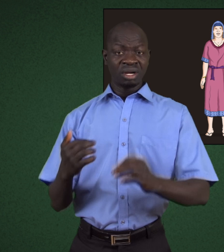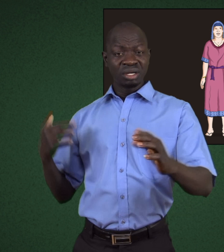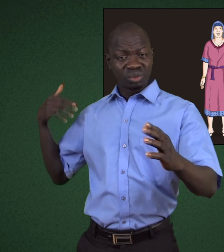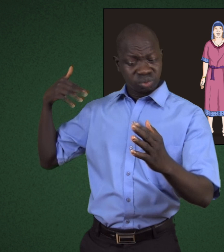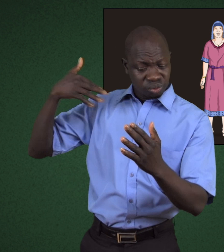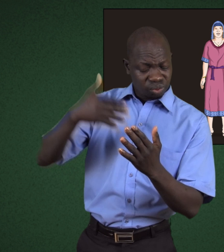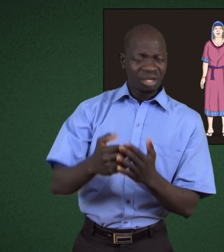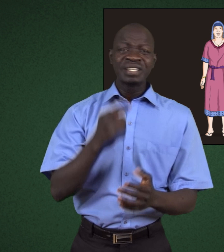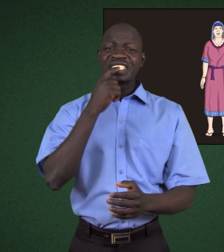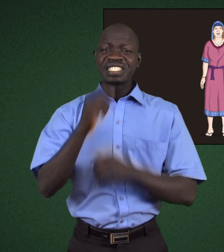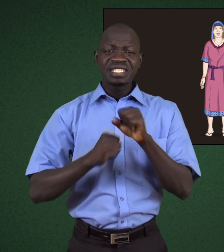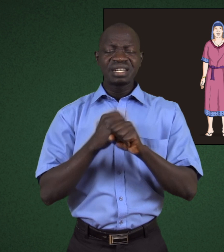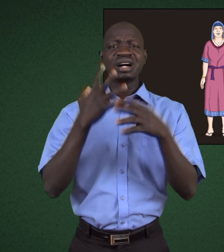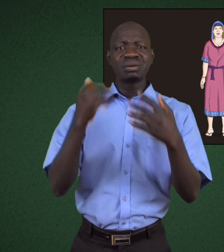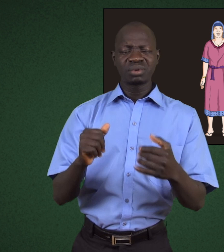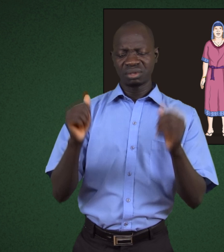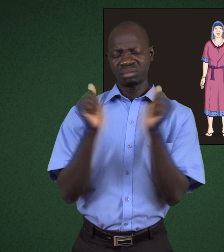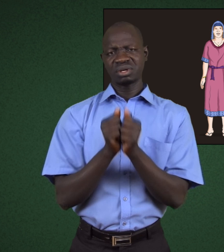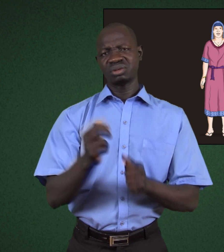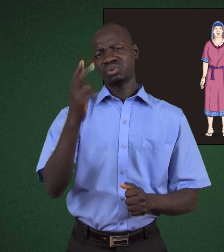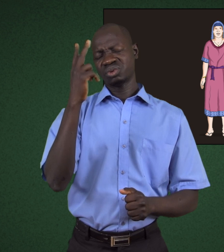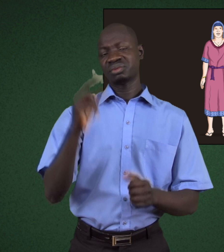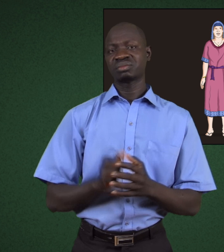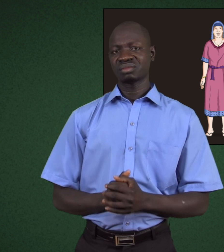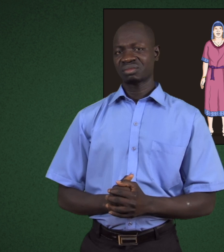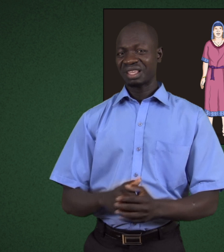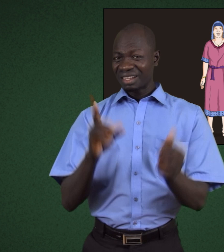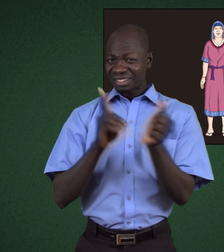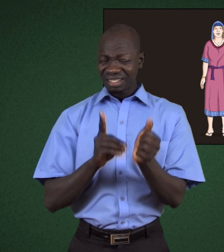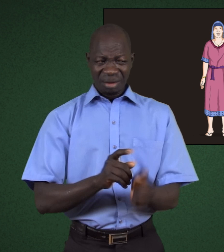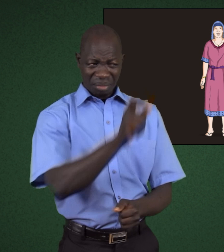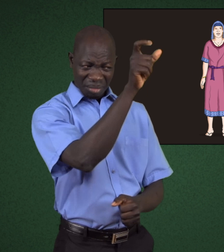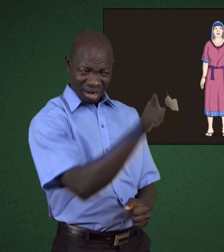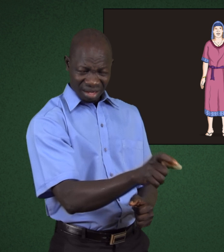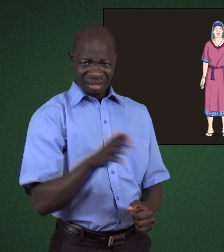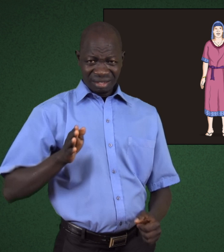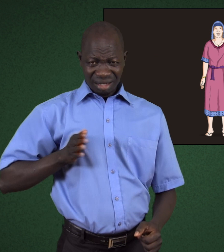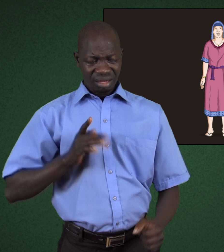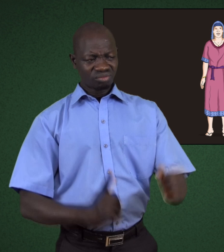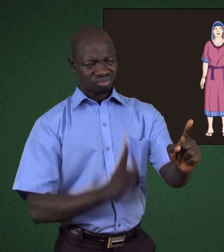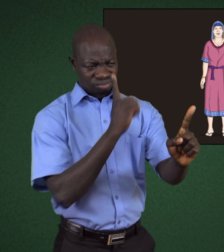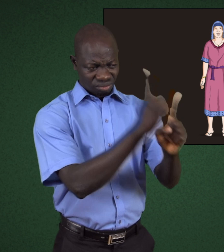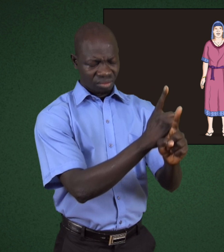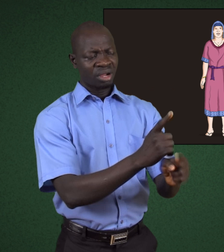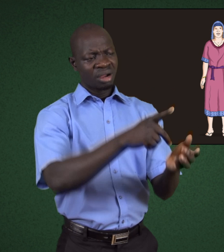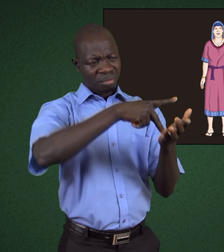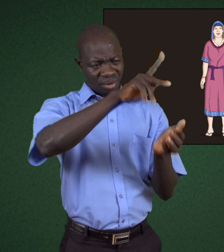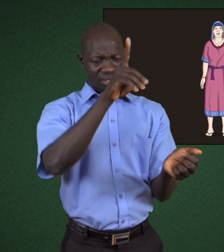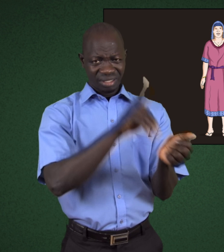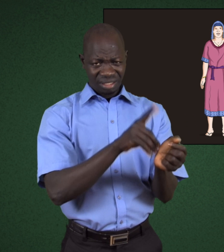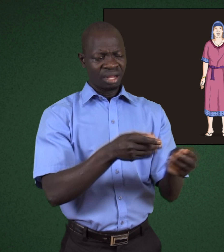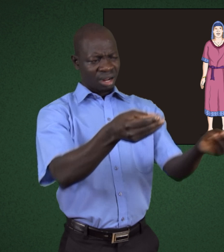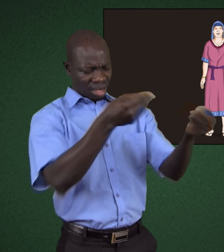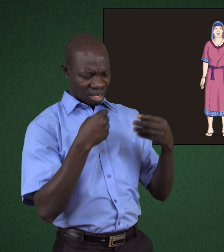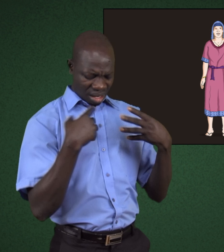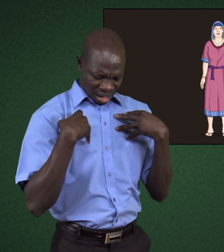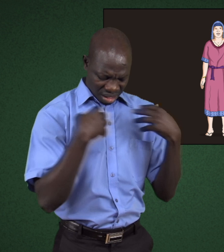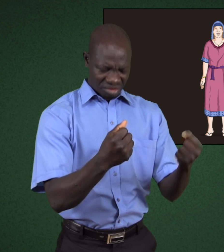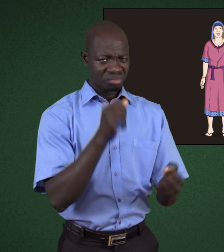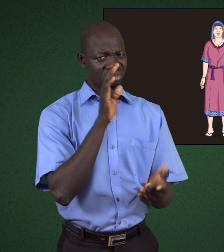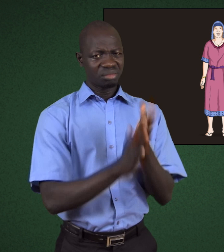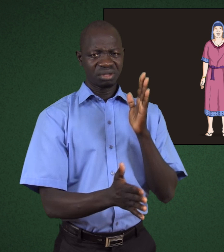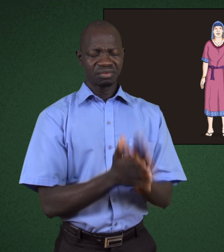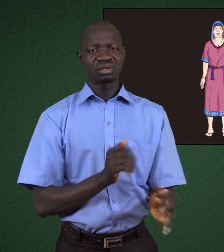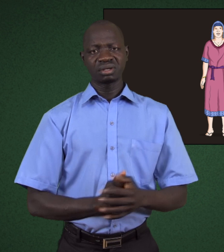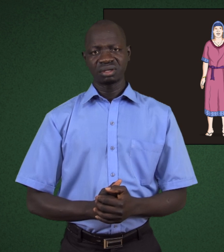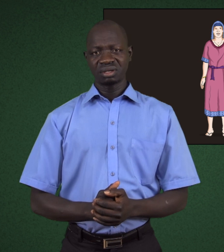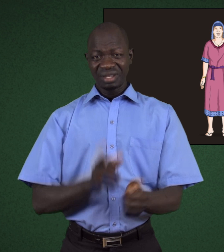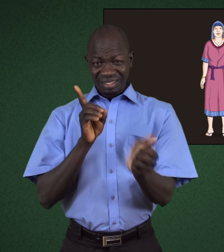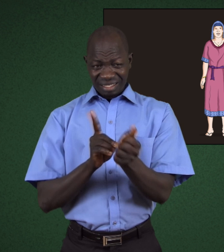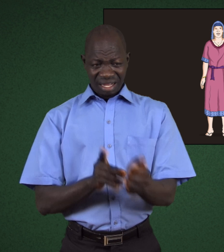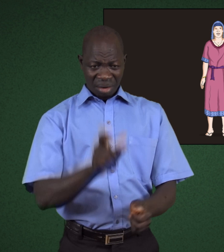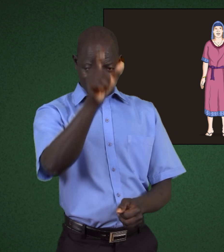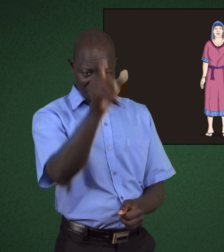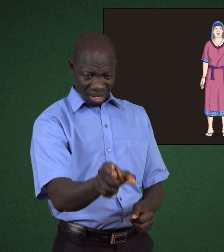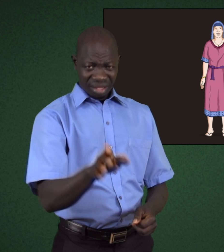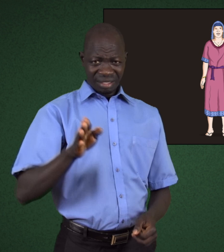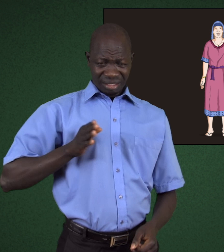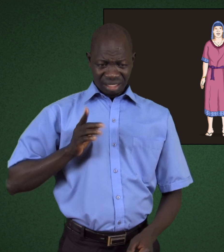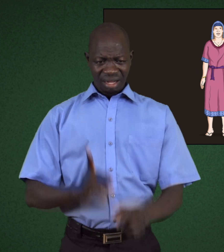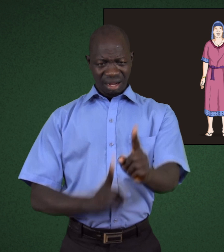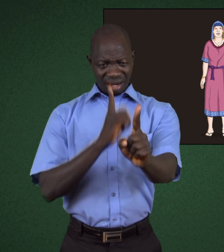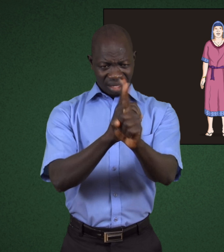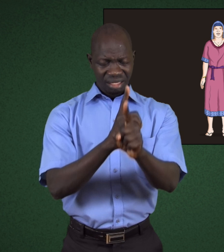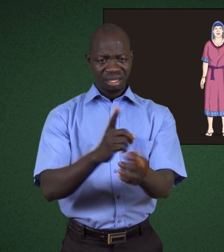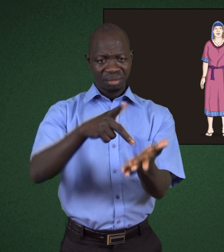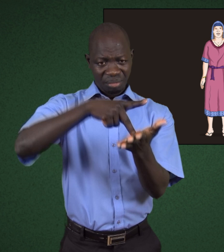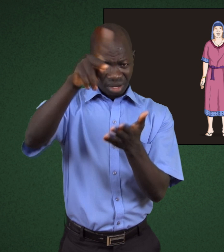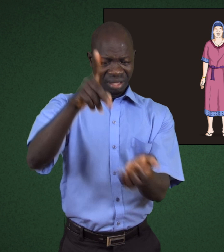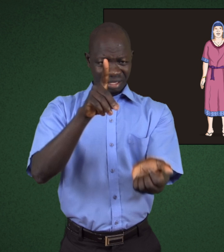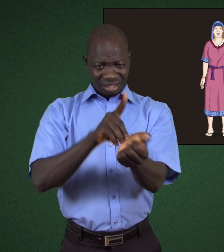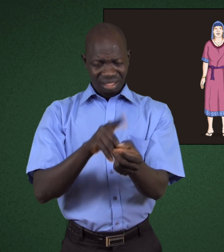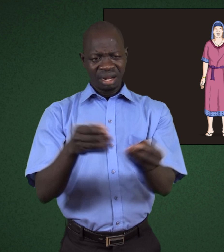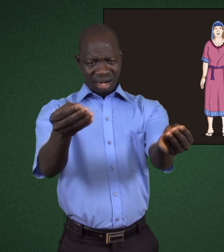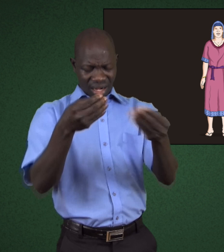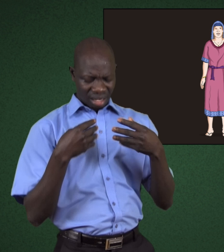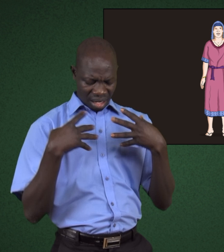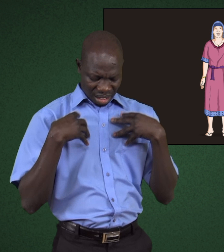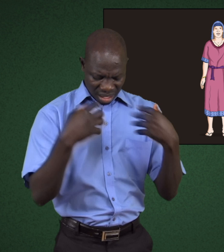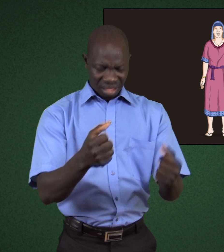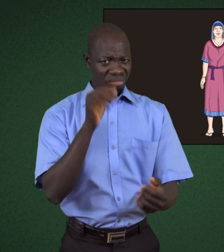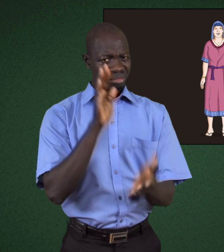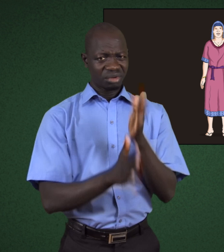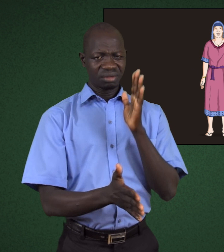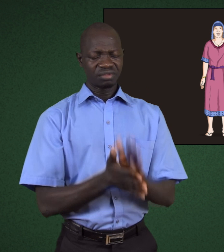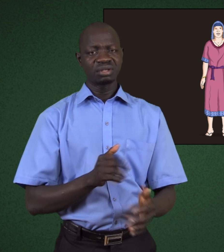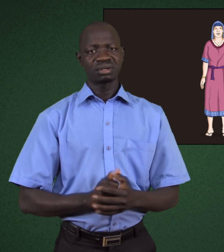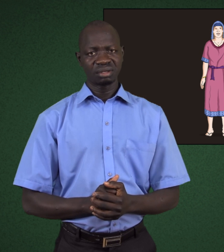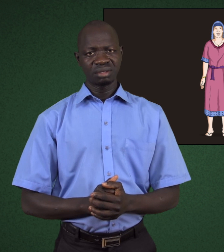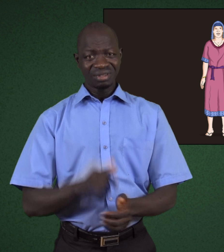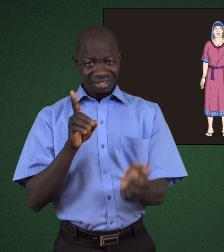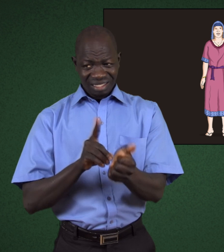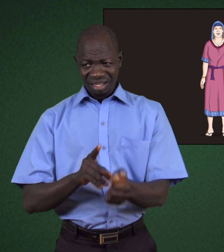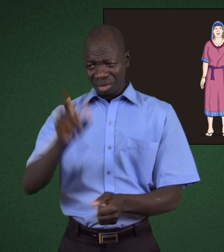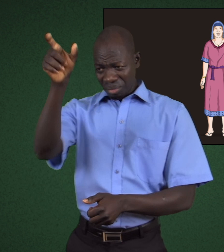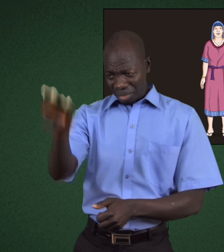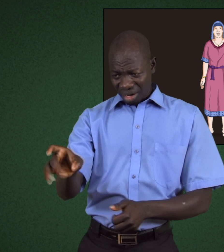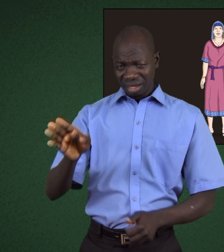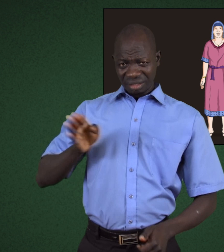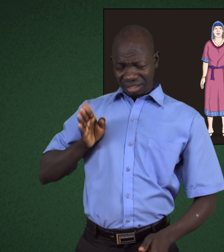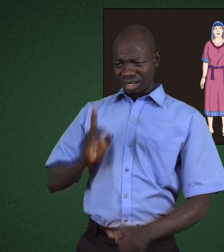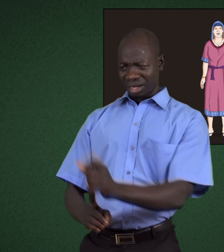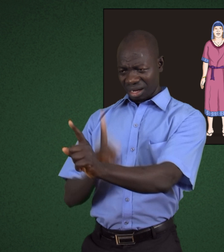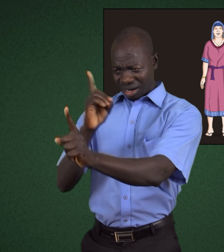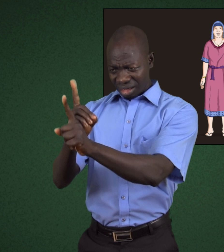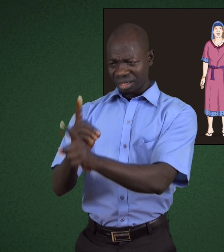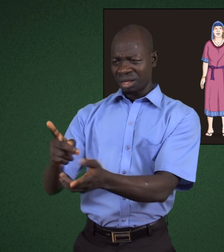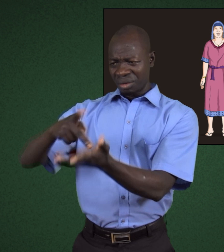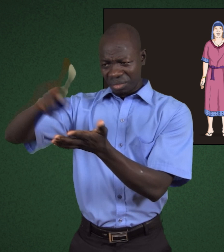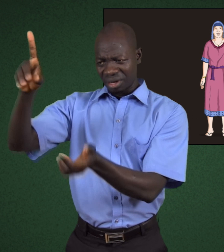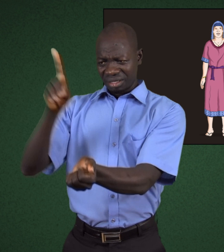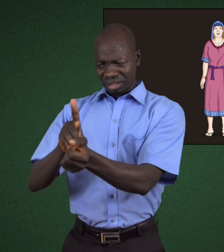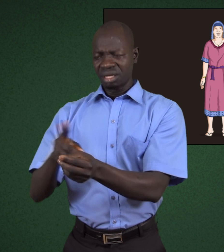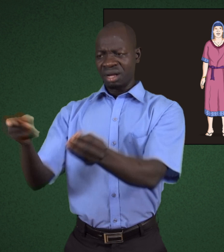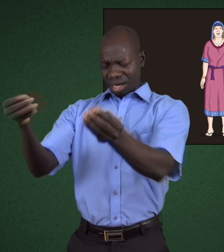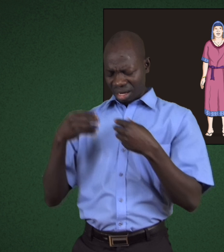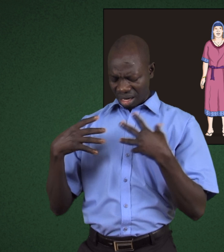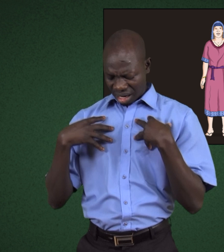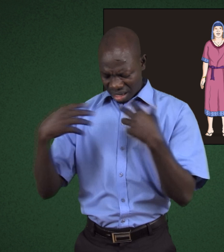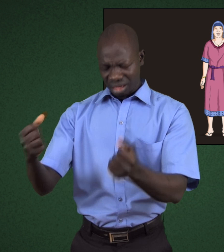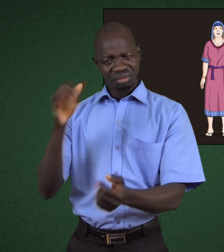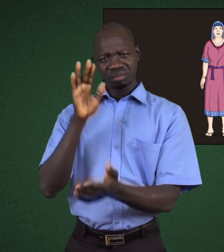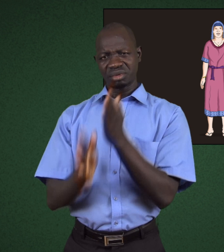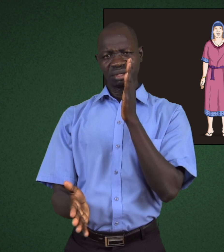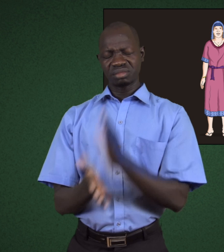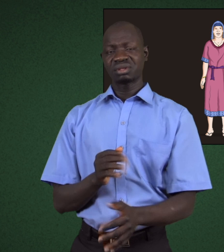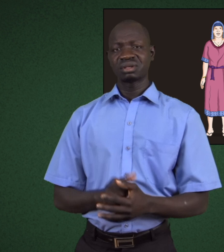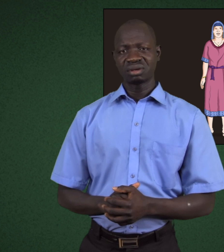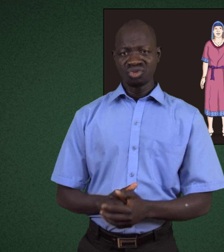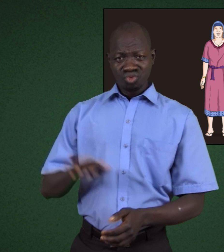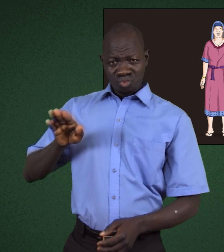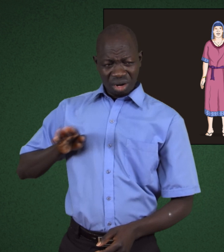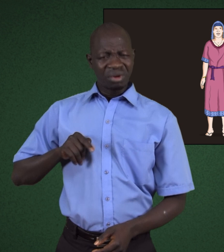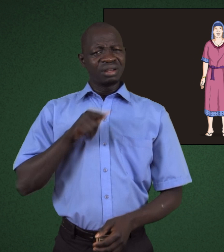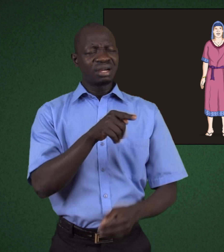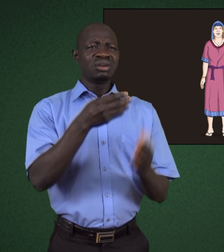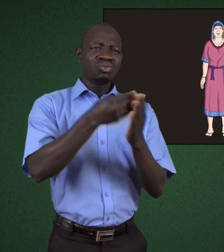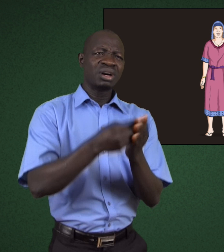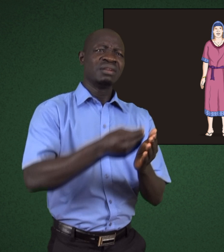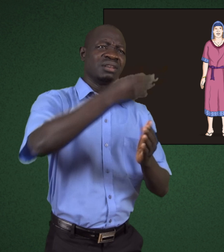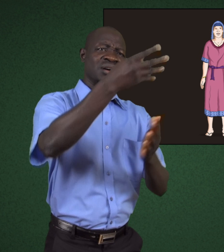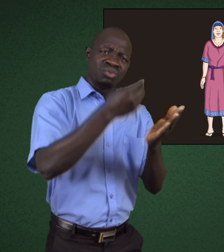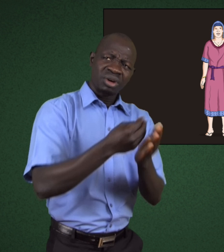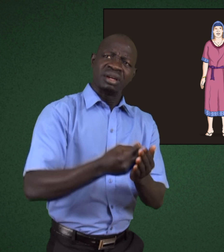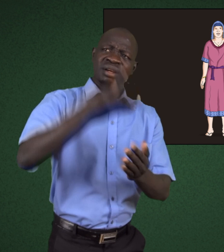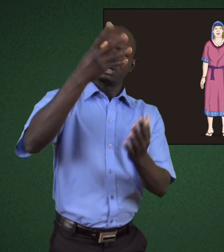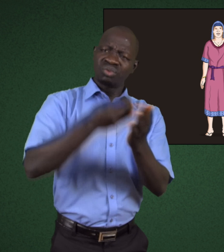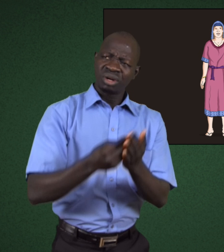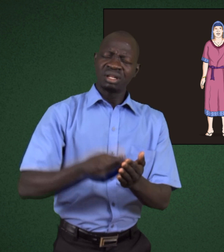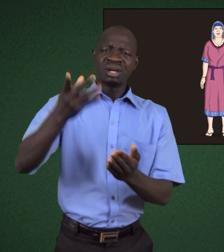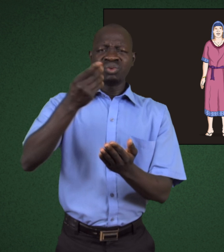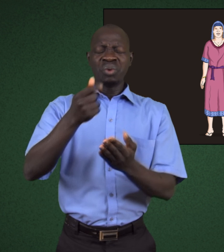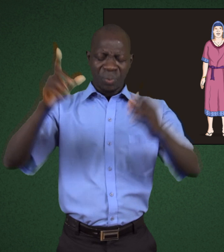She had borne much agony under the care of many physicians and had spent all she had, but to no avail.